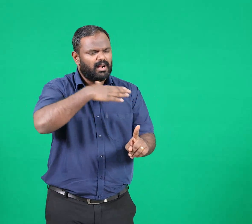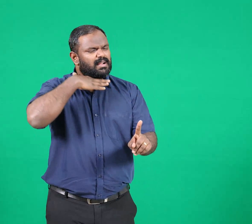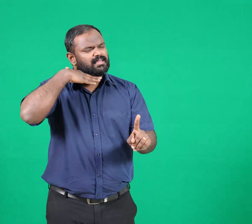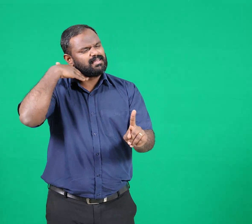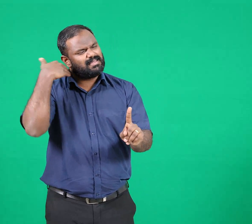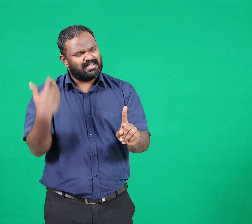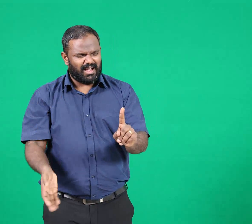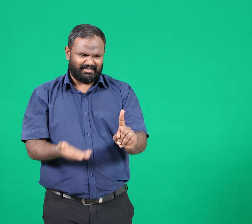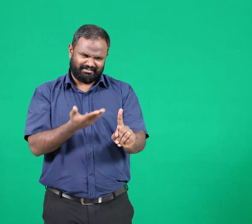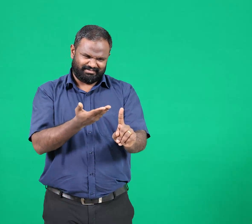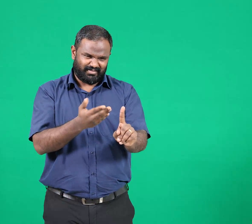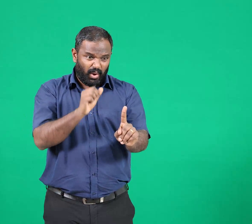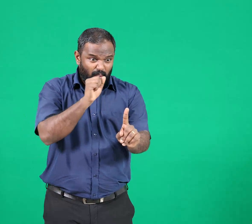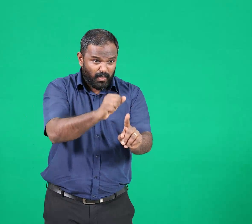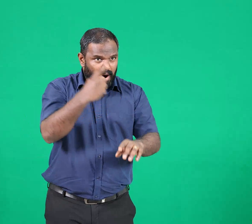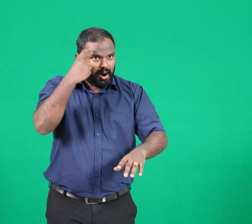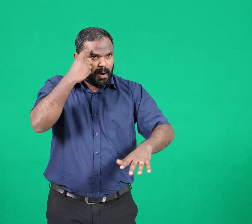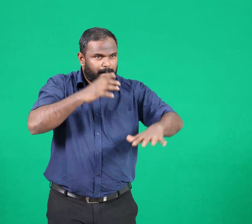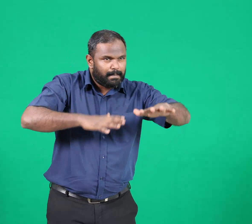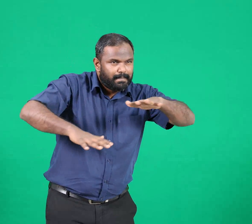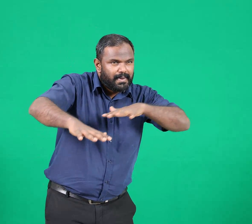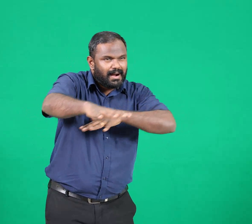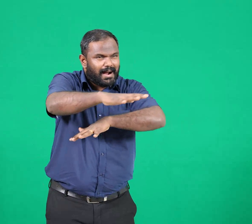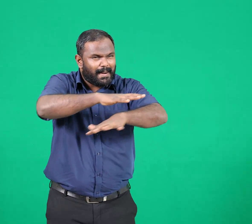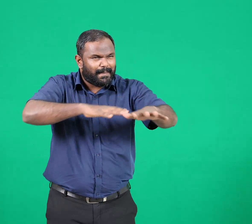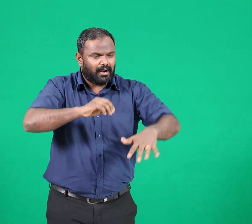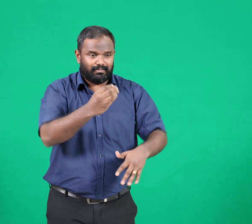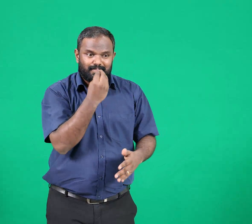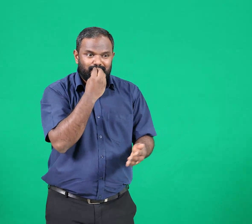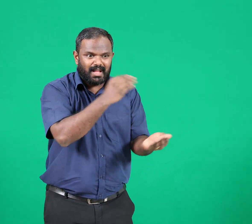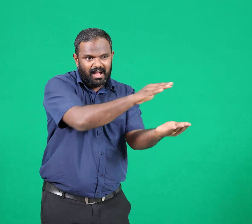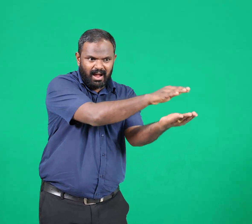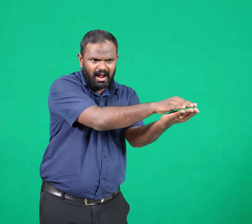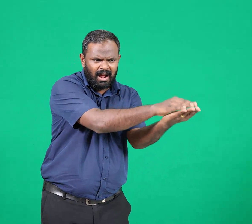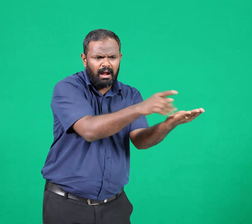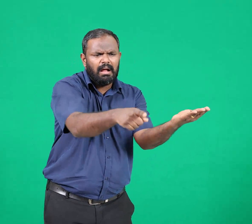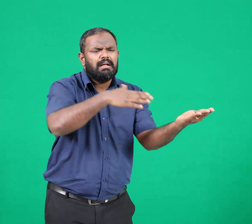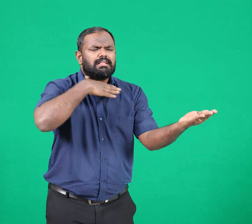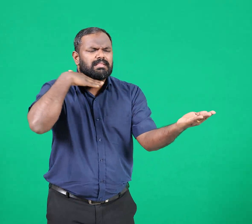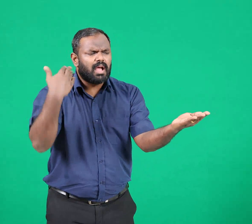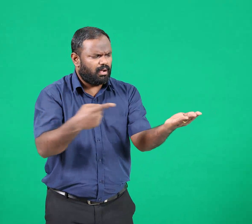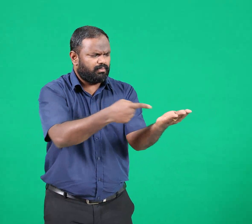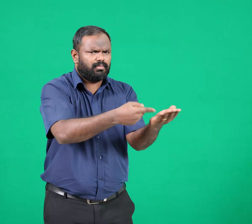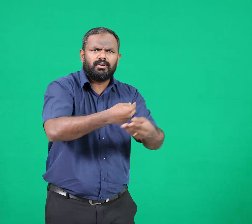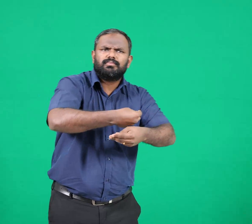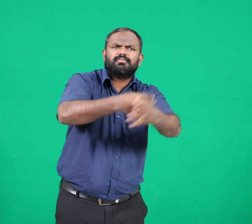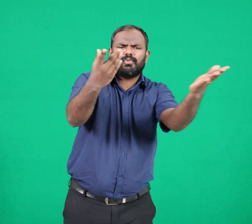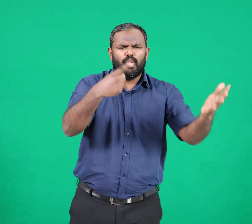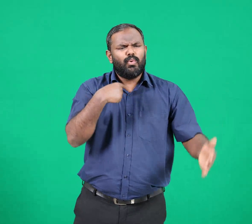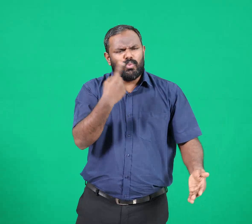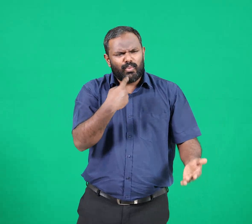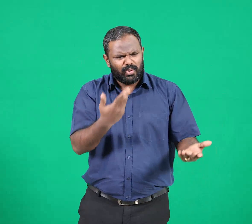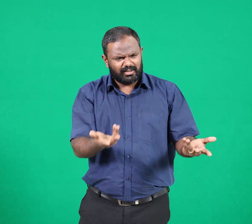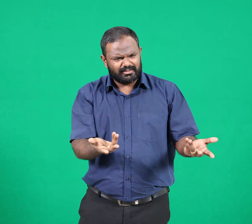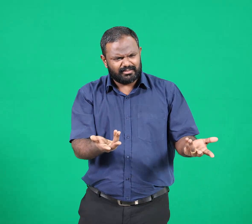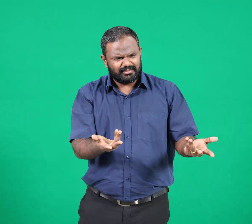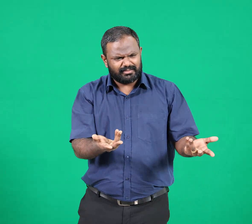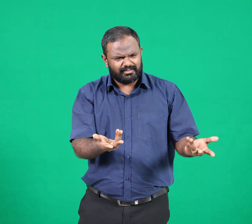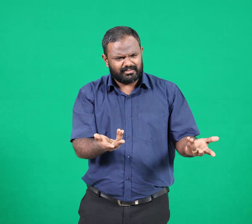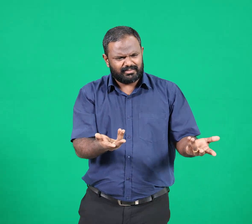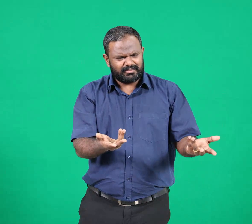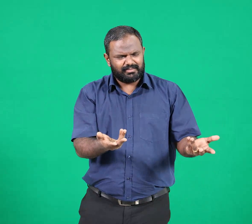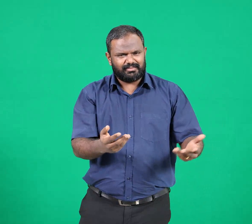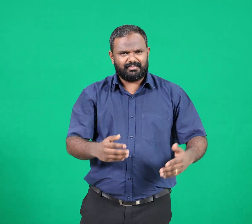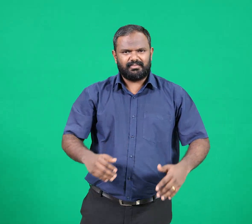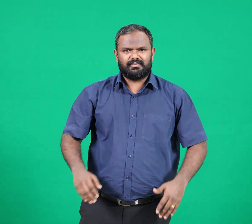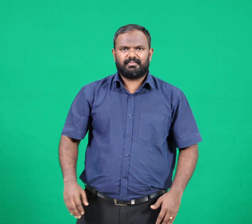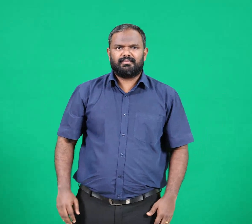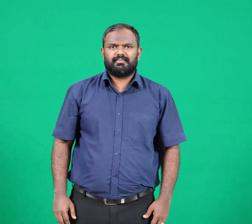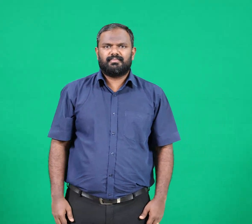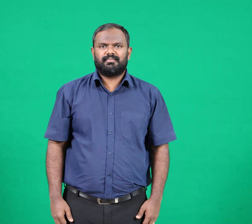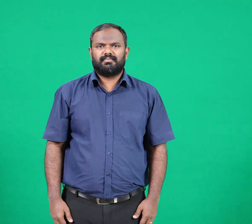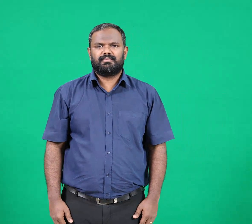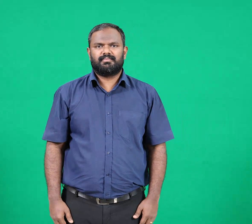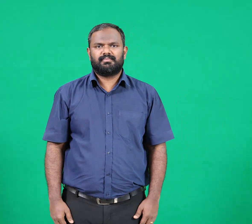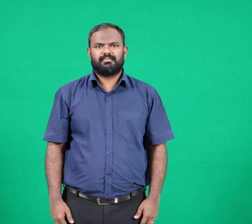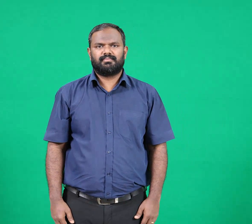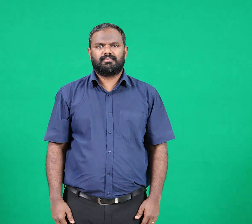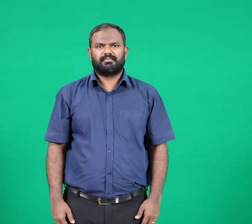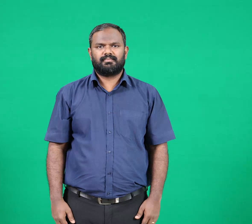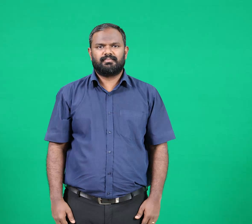Then who will own what you have accumulated?'